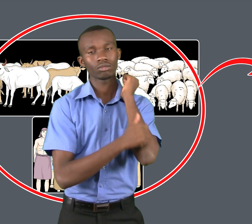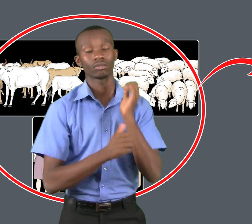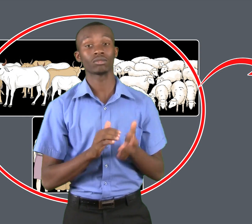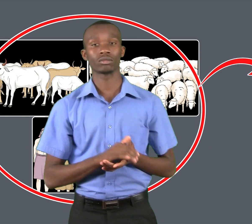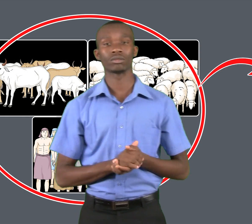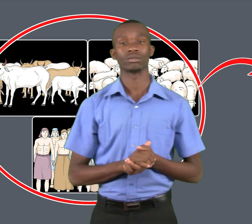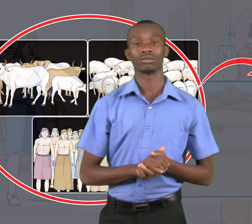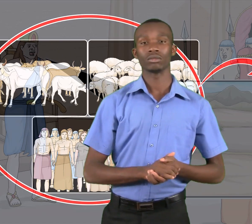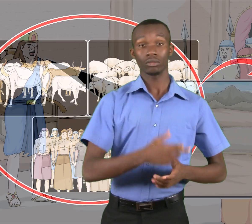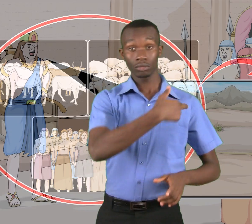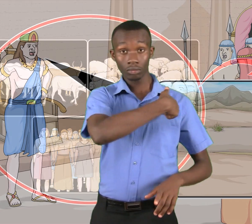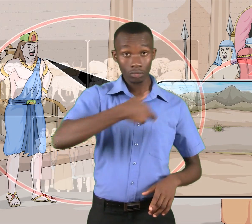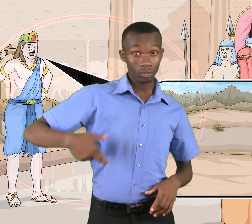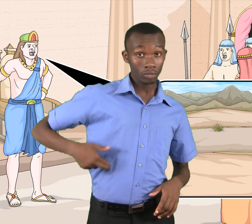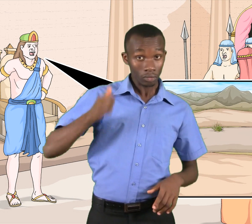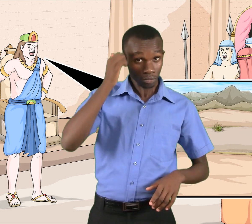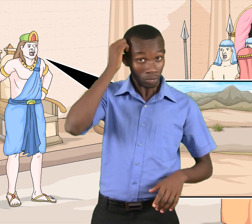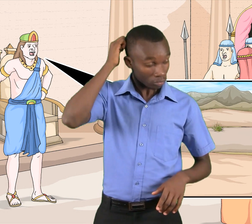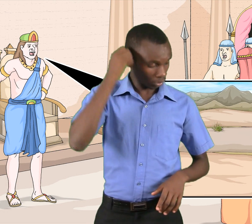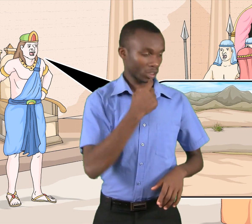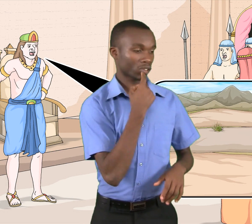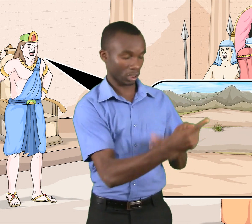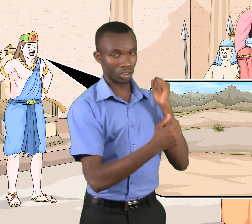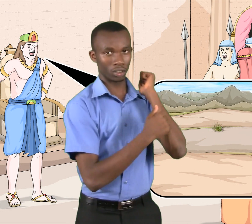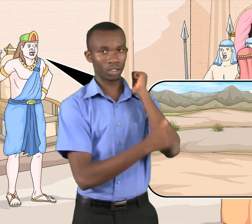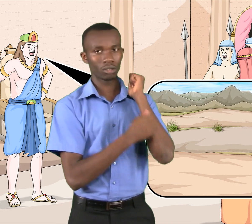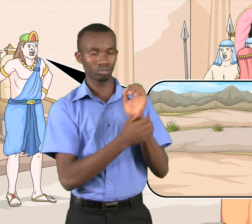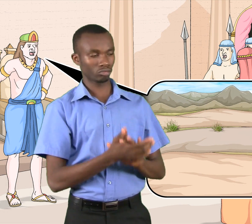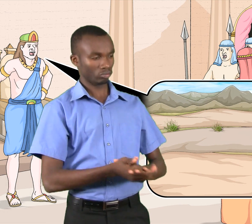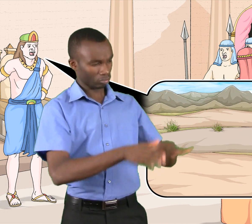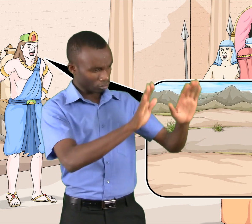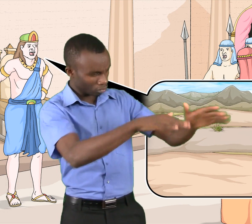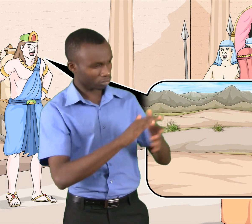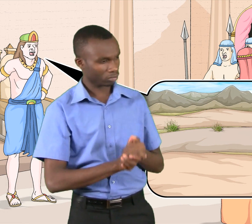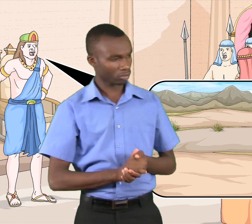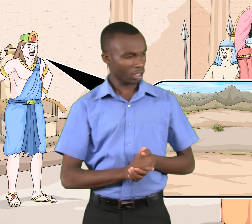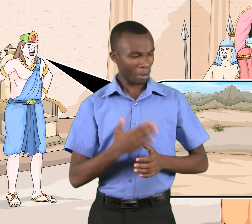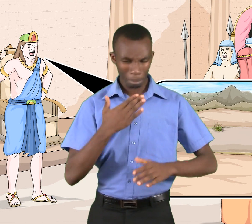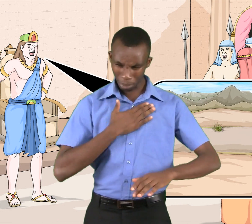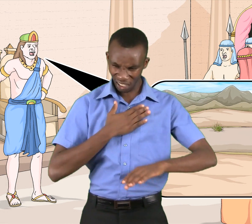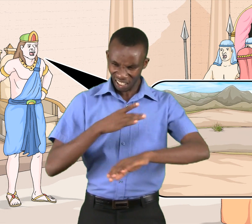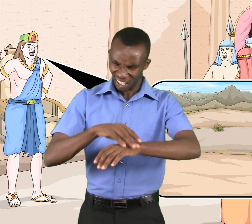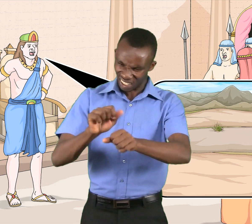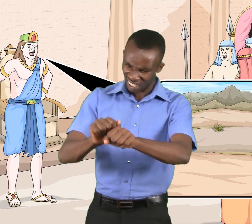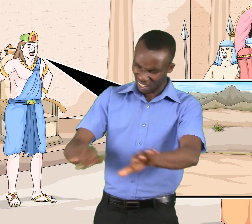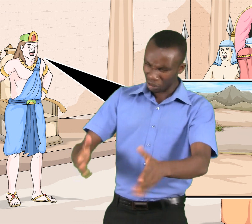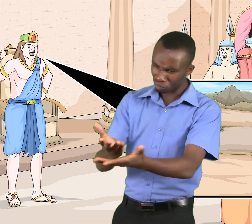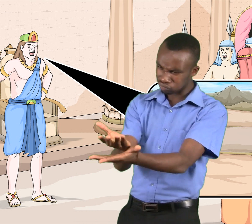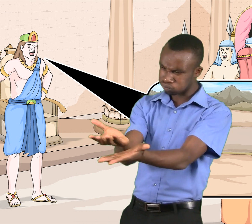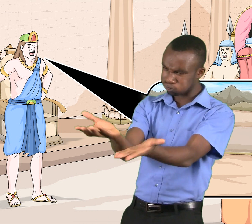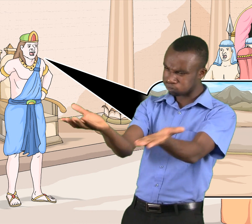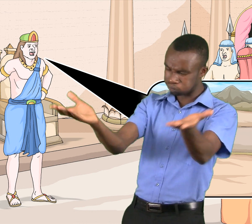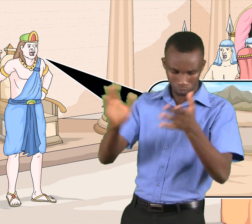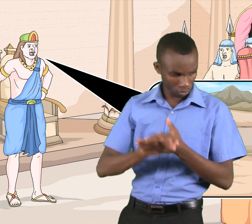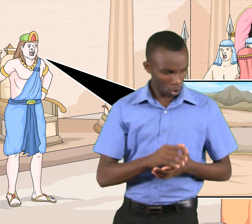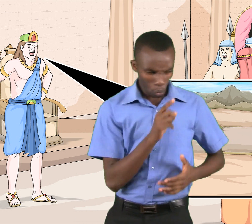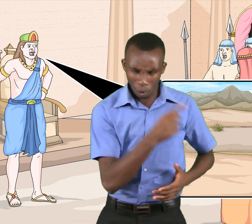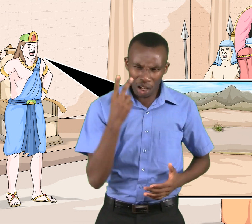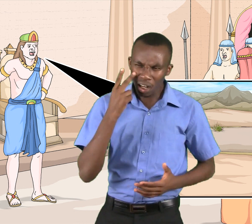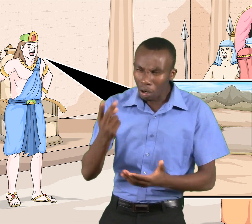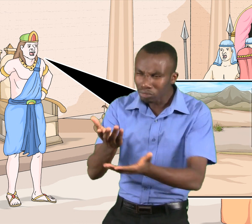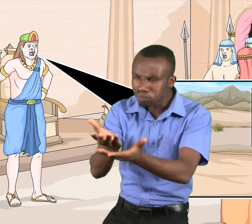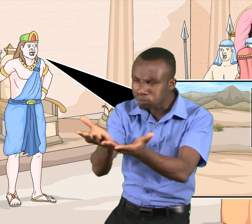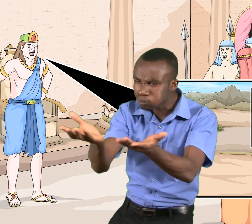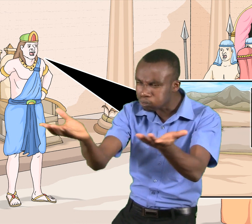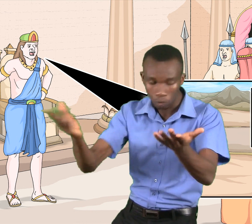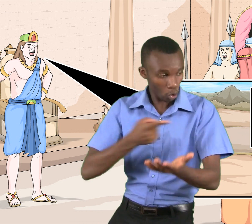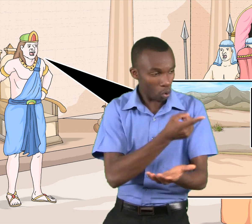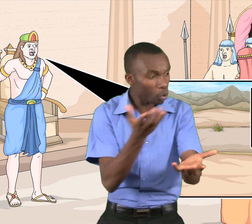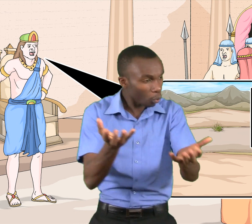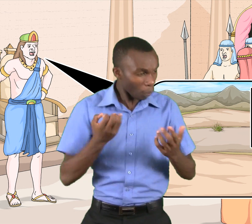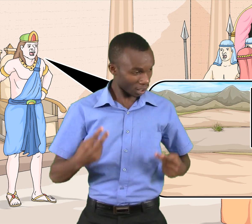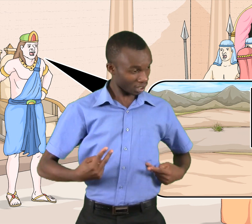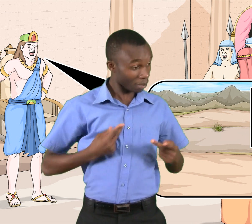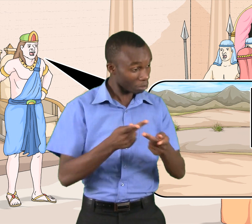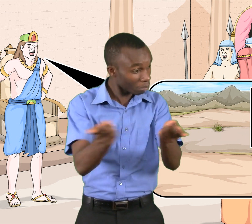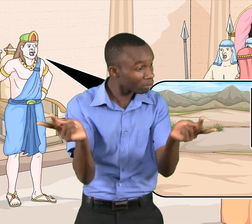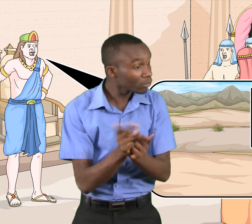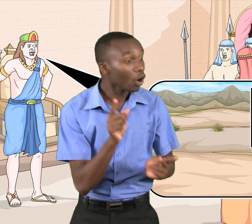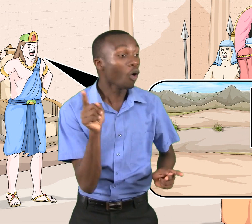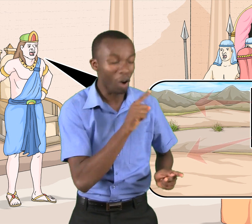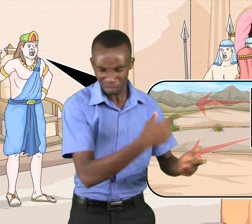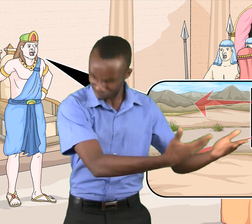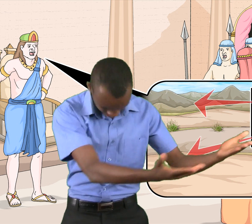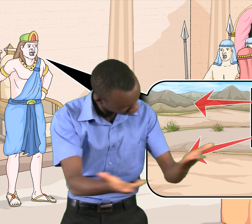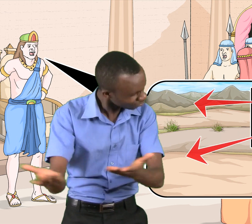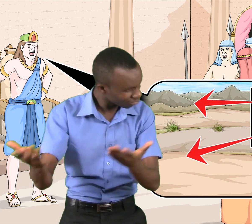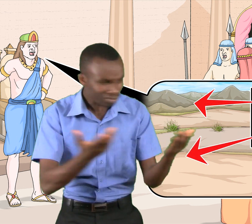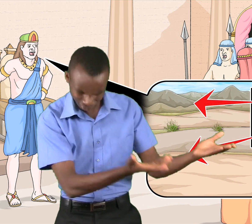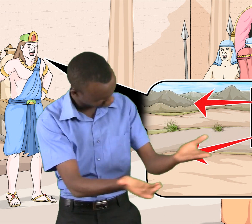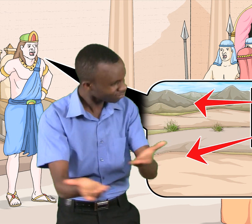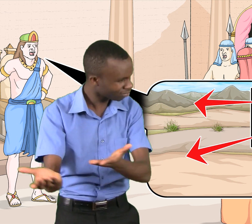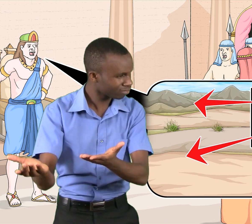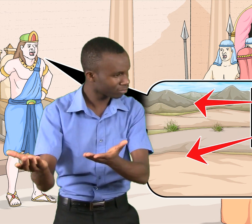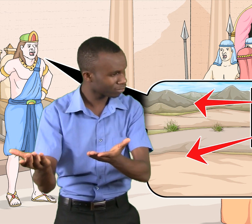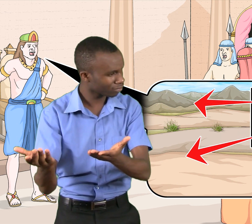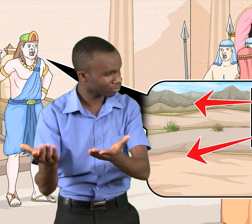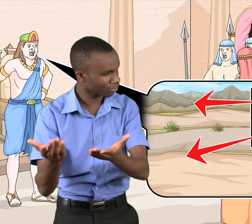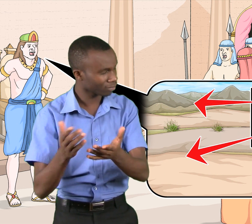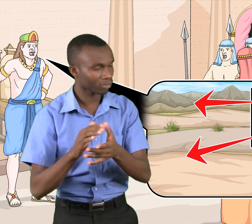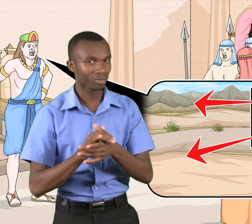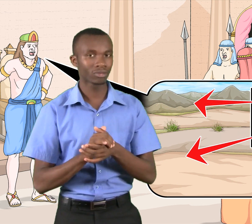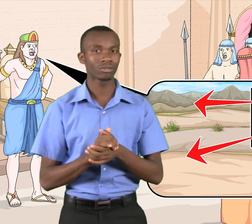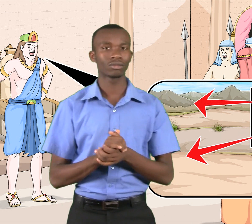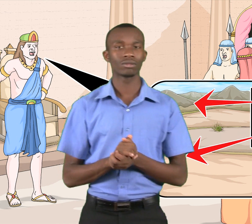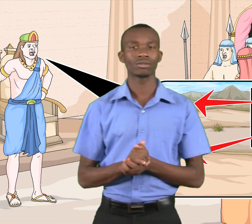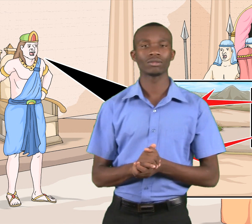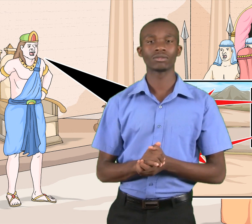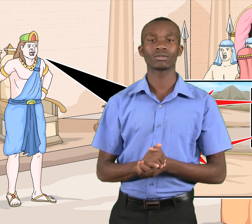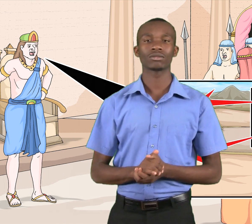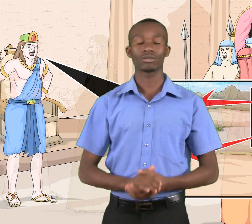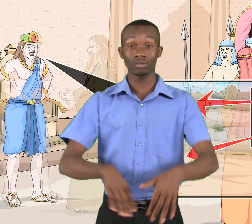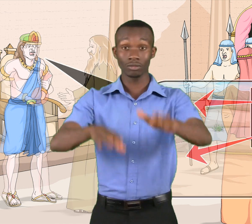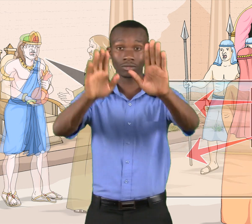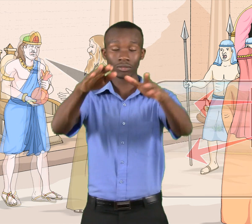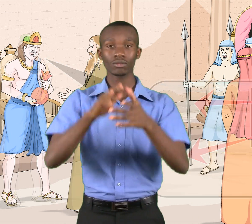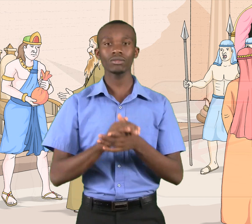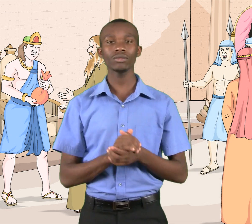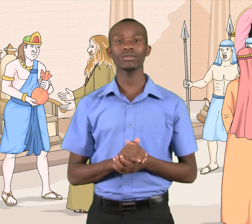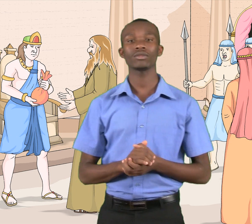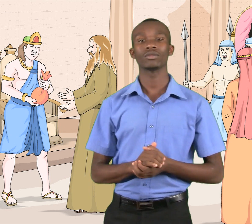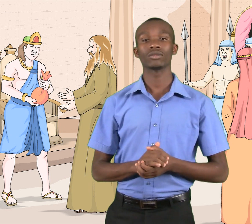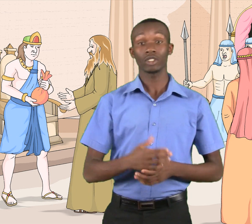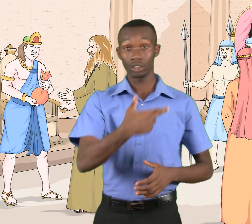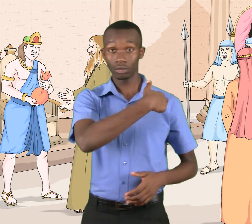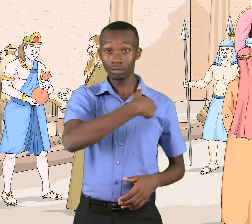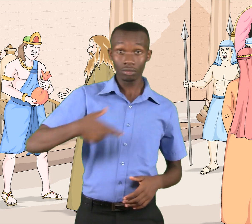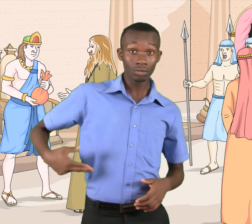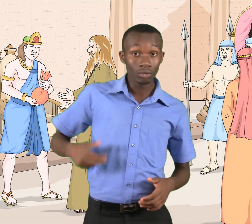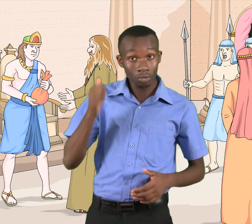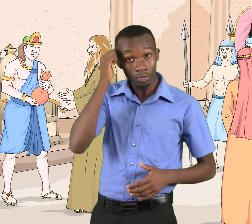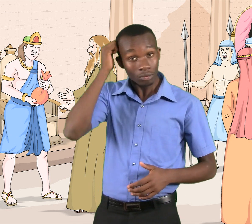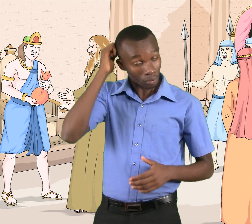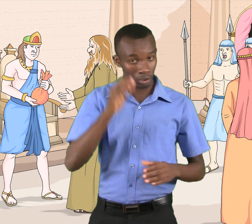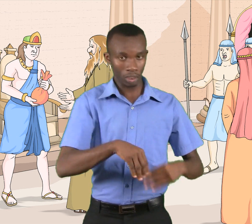And Abimelech said, “Look, my land is before you. Settle wherever you please.”